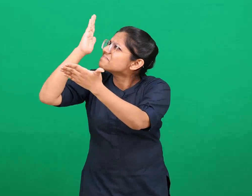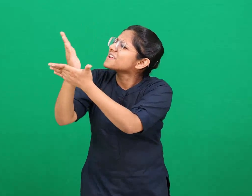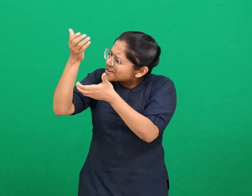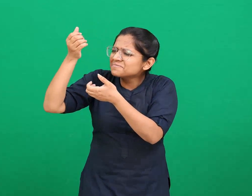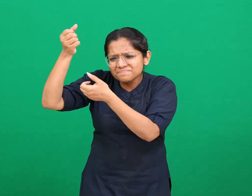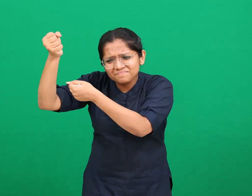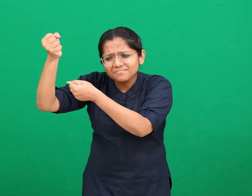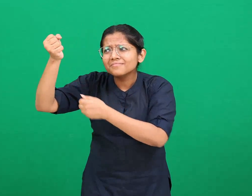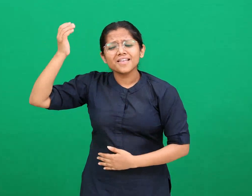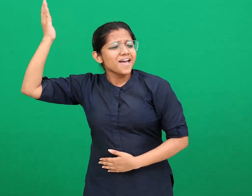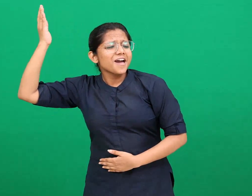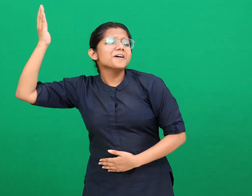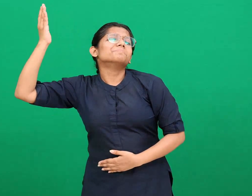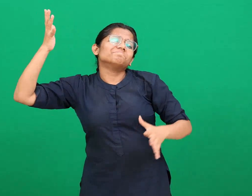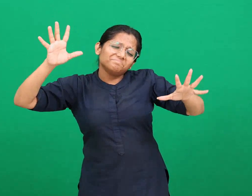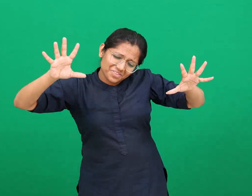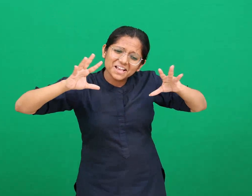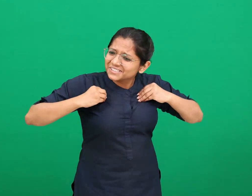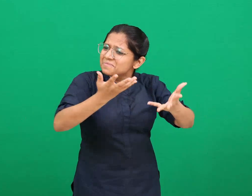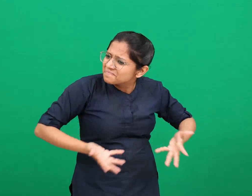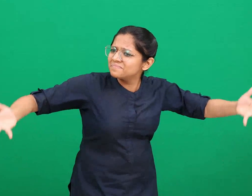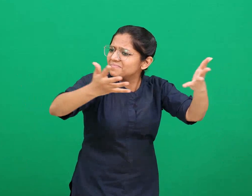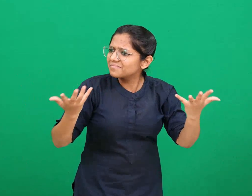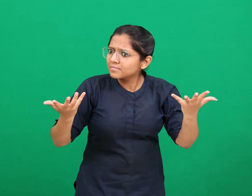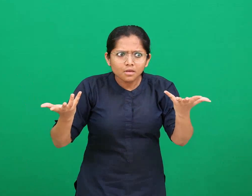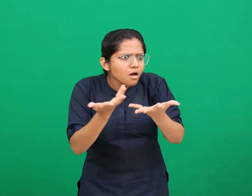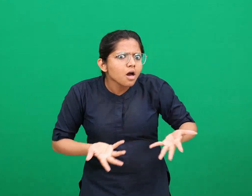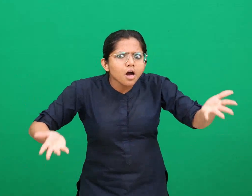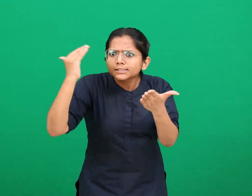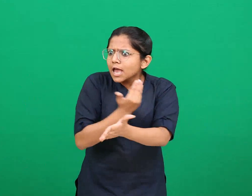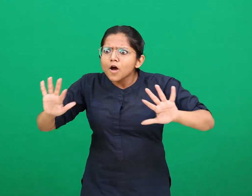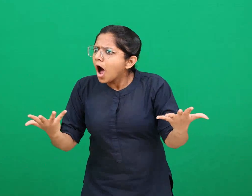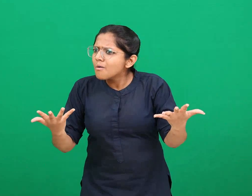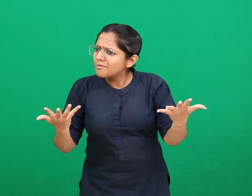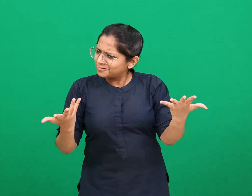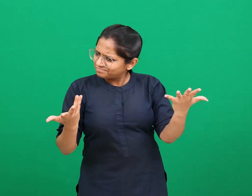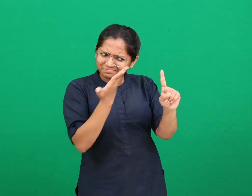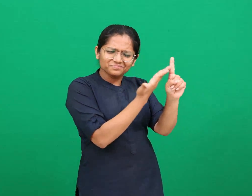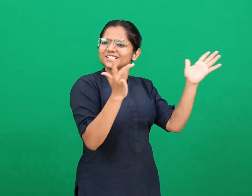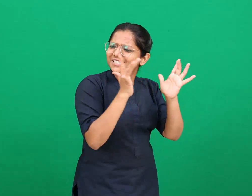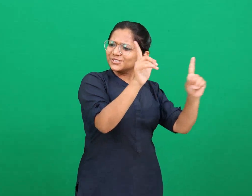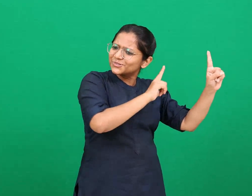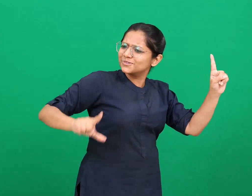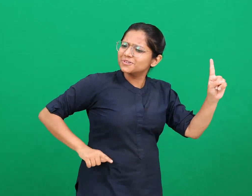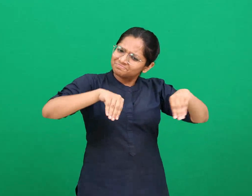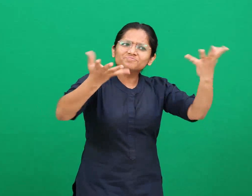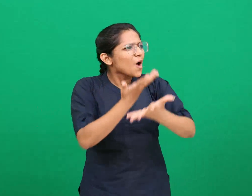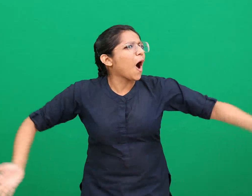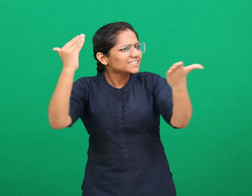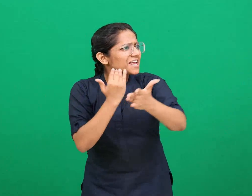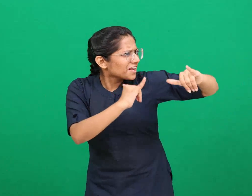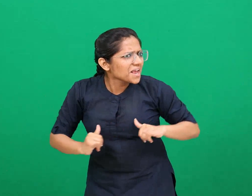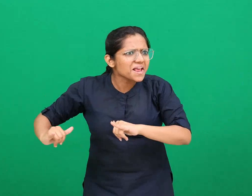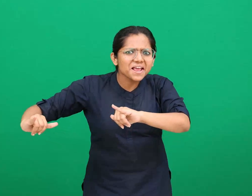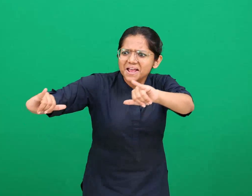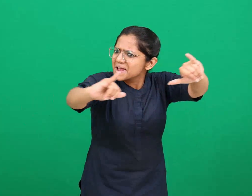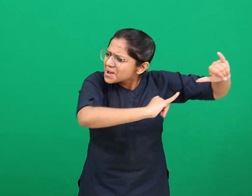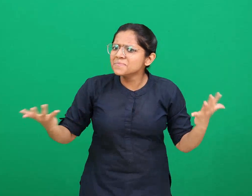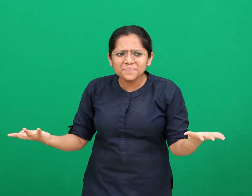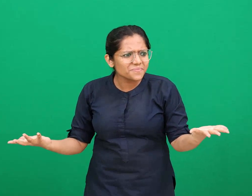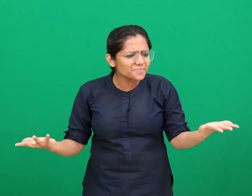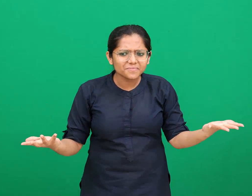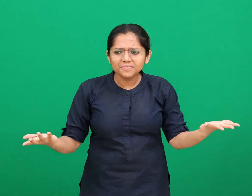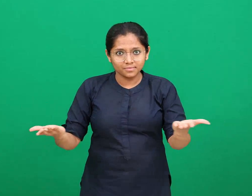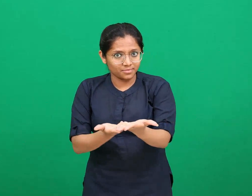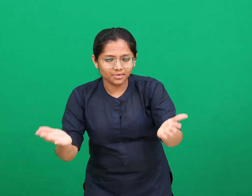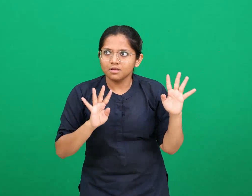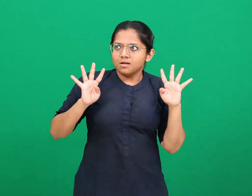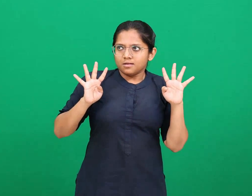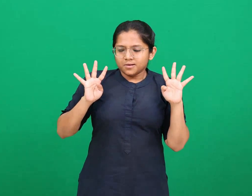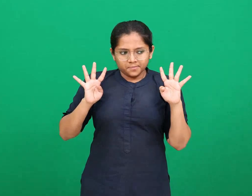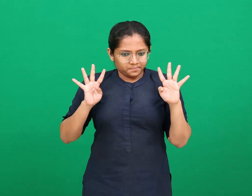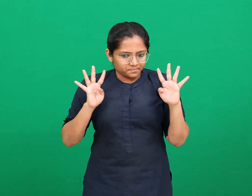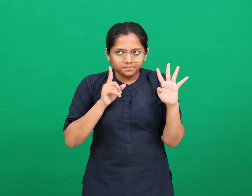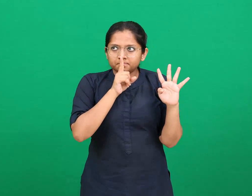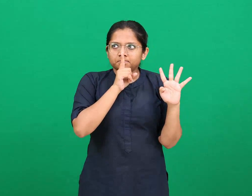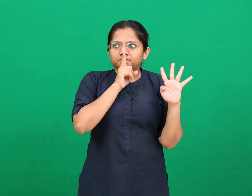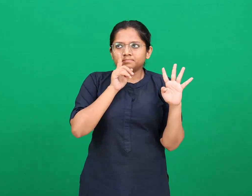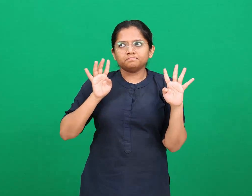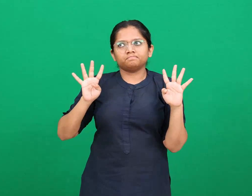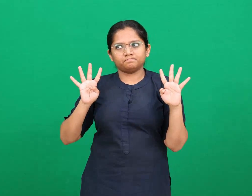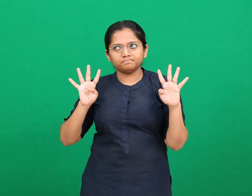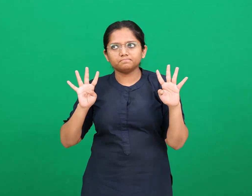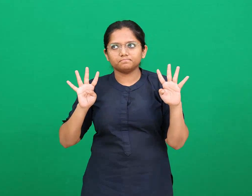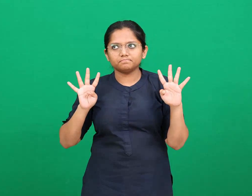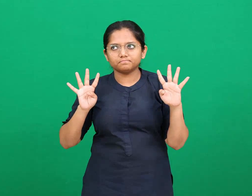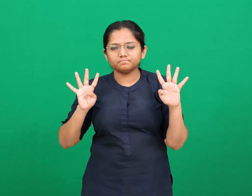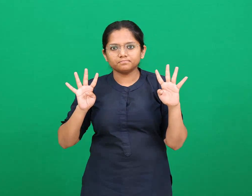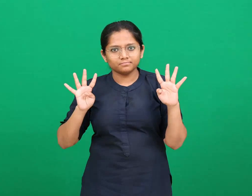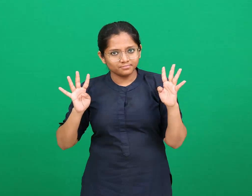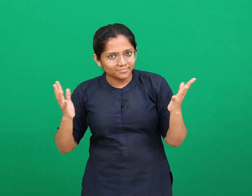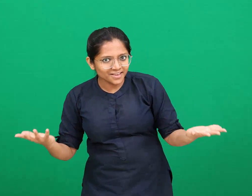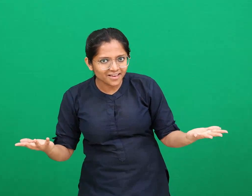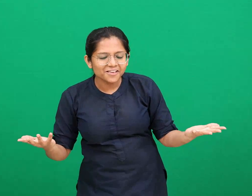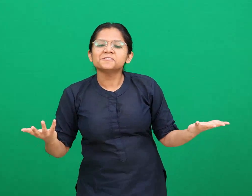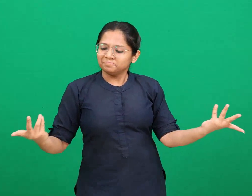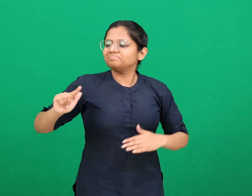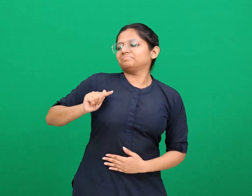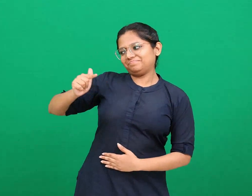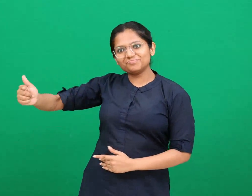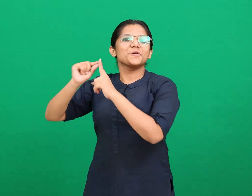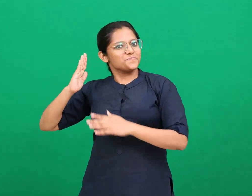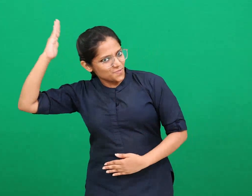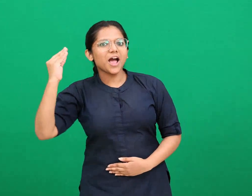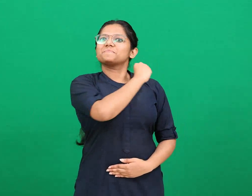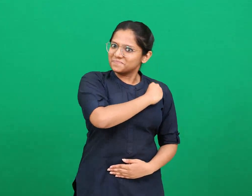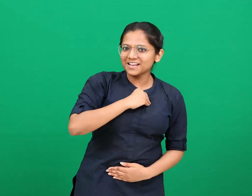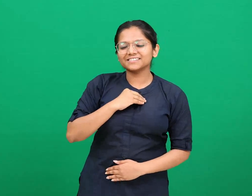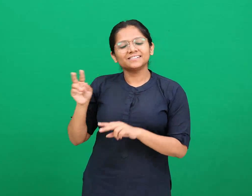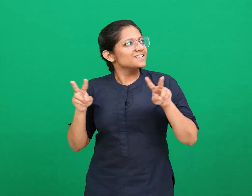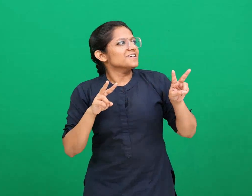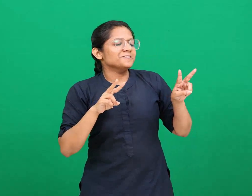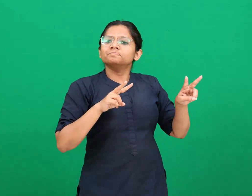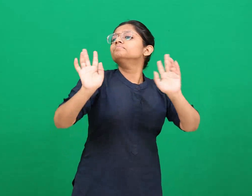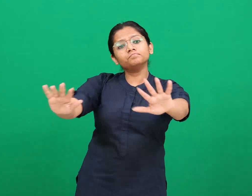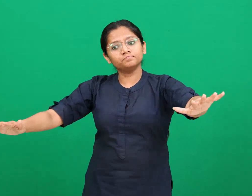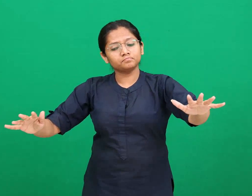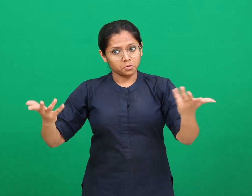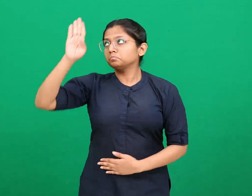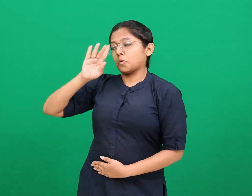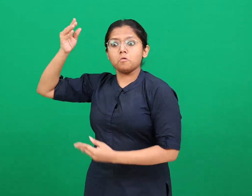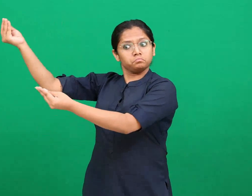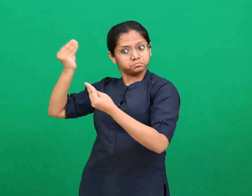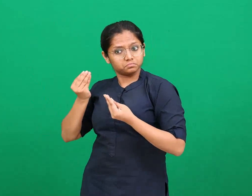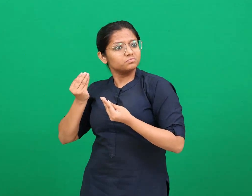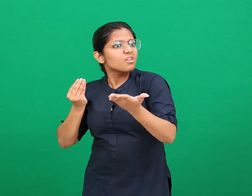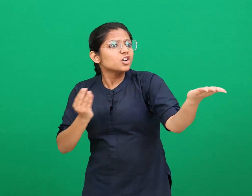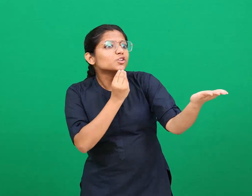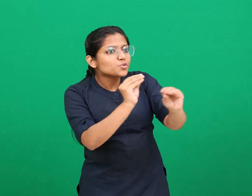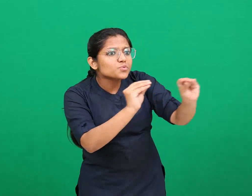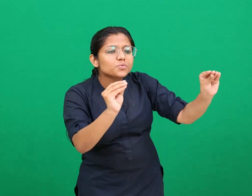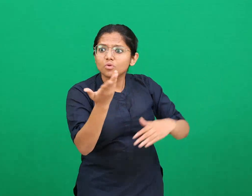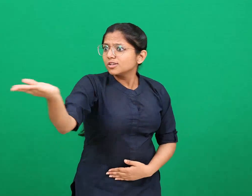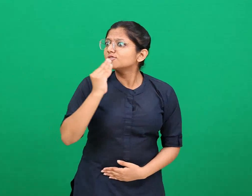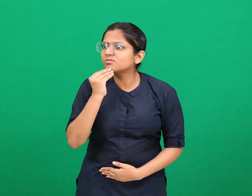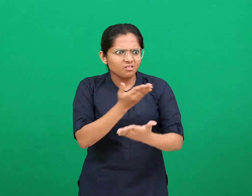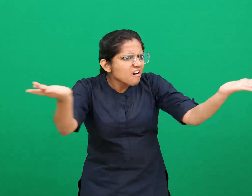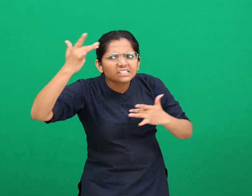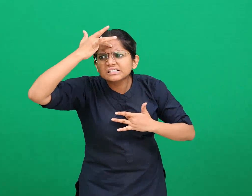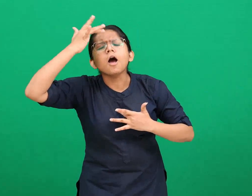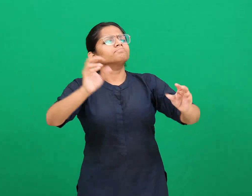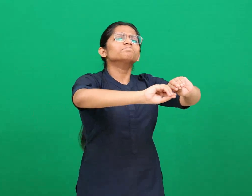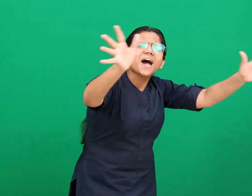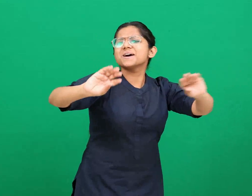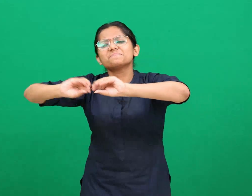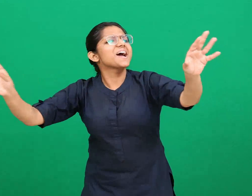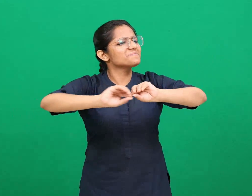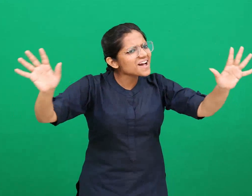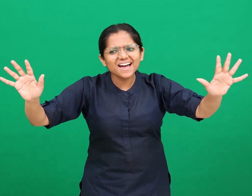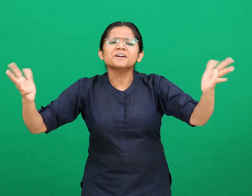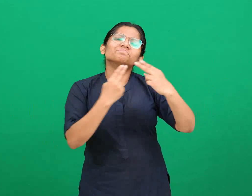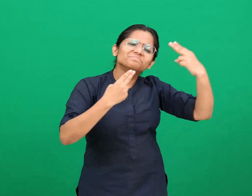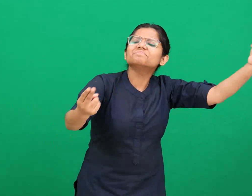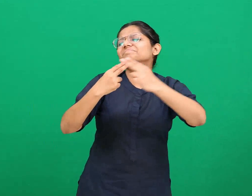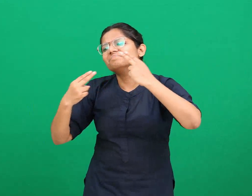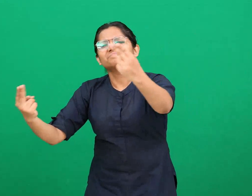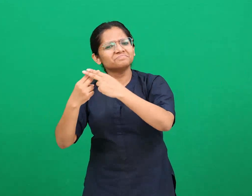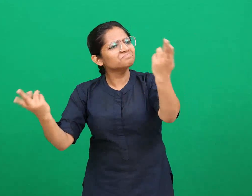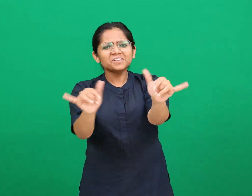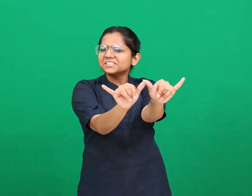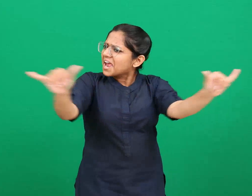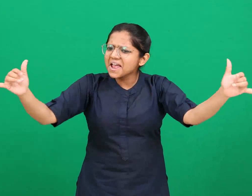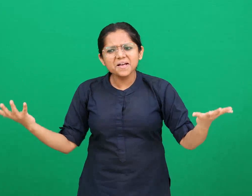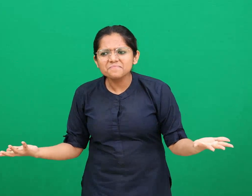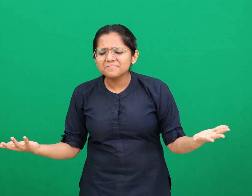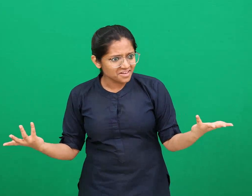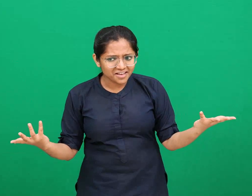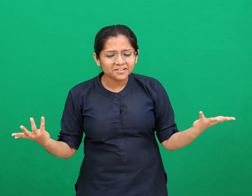The whole assembly fell silent as they listened to Barnabas and Paul describing the signs and wonders God had done among the Gentiles through them.